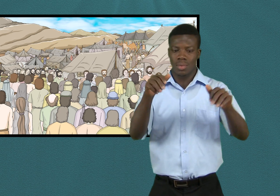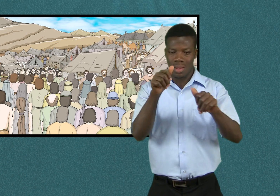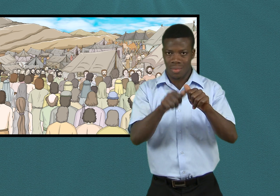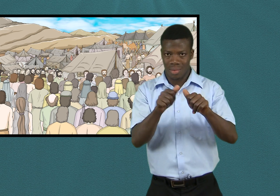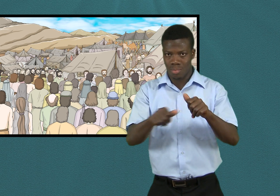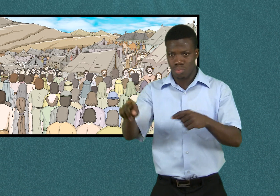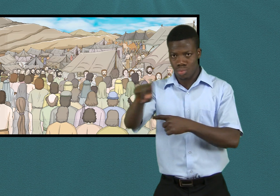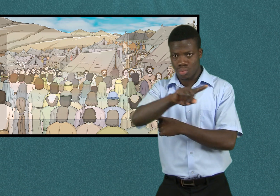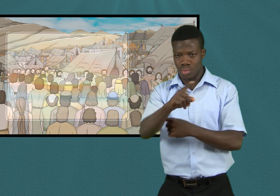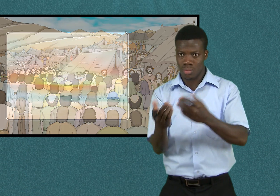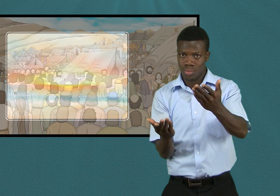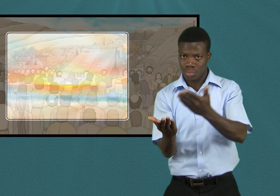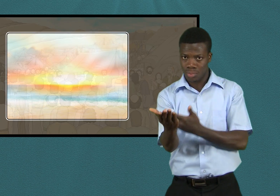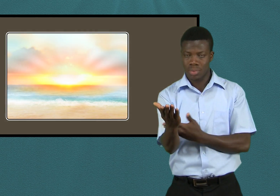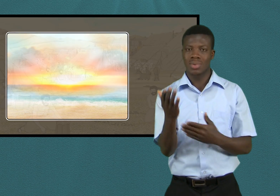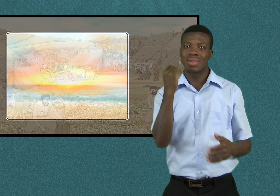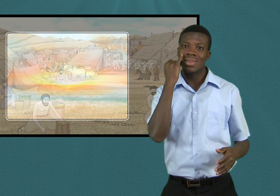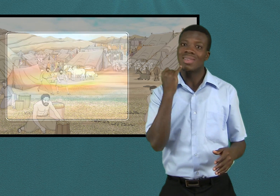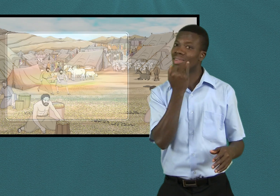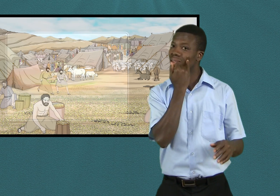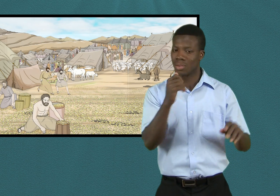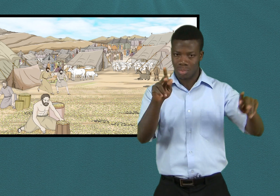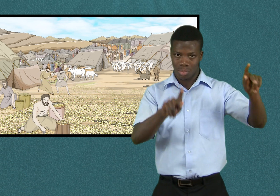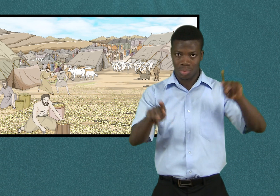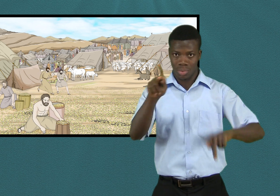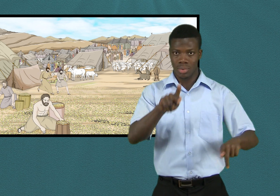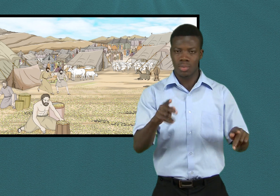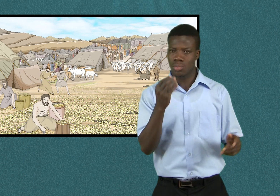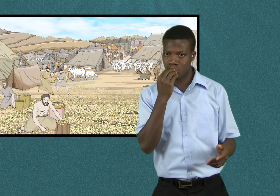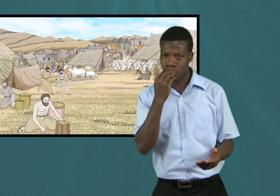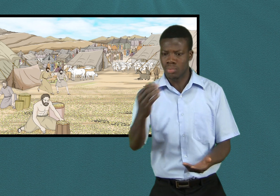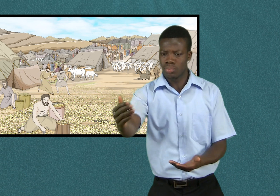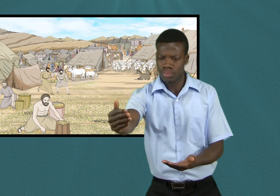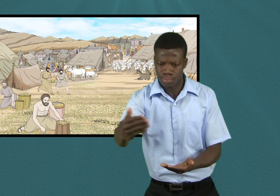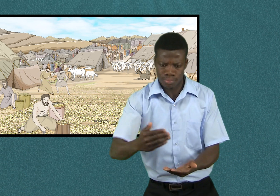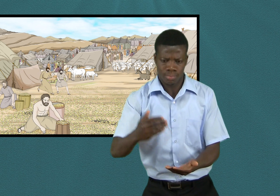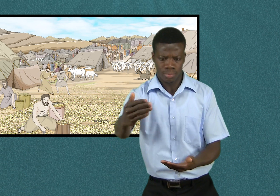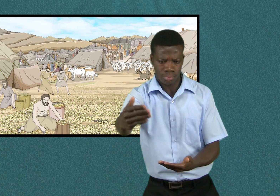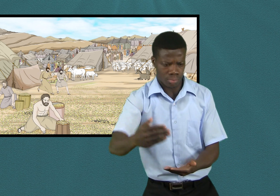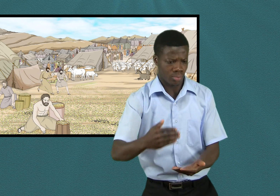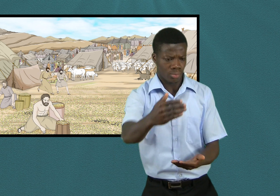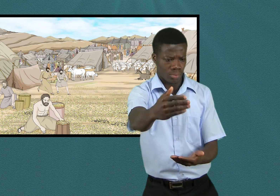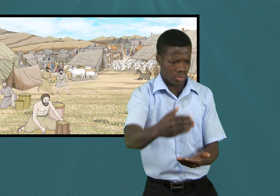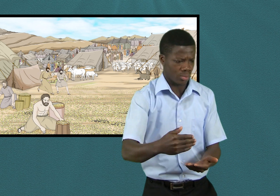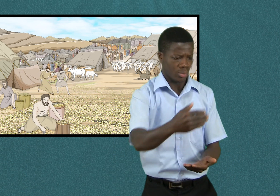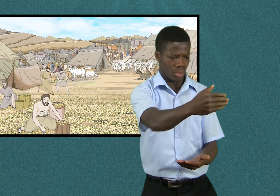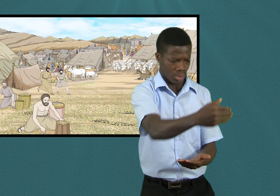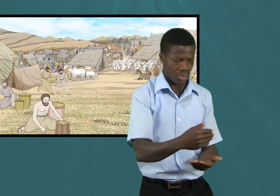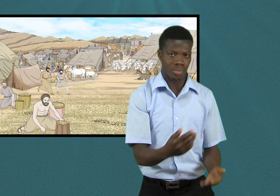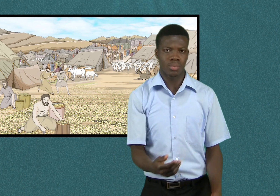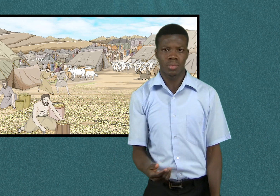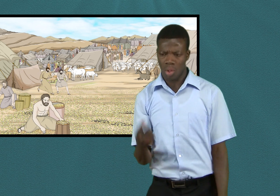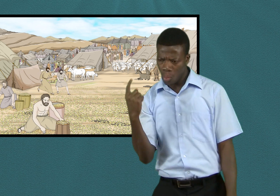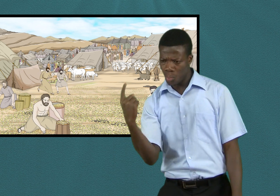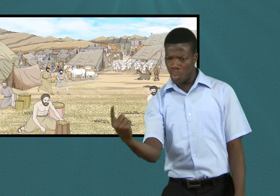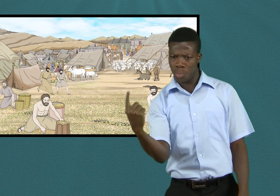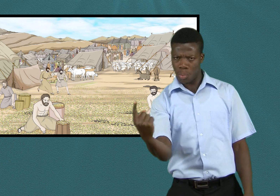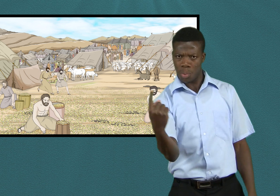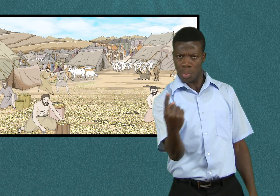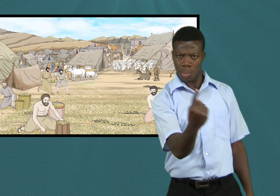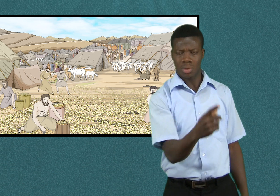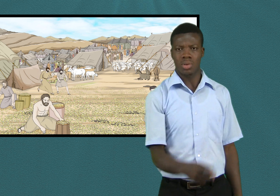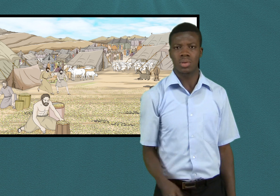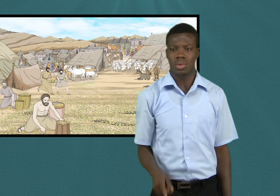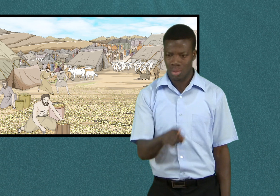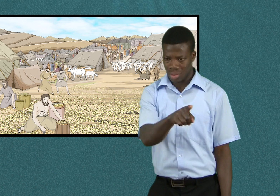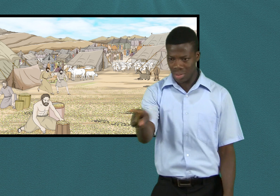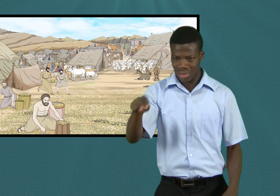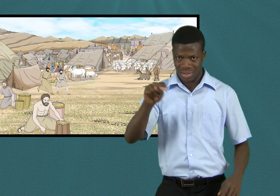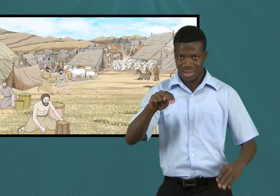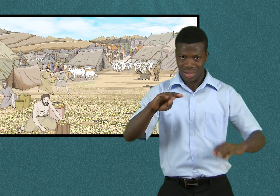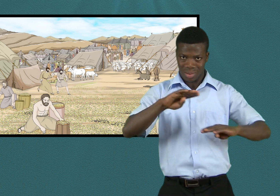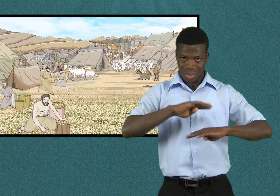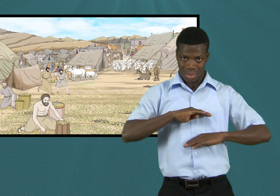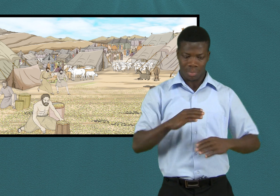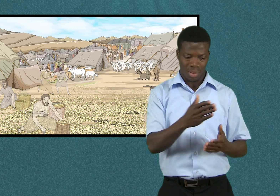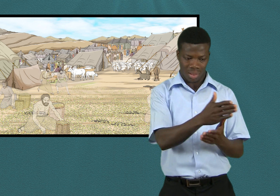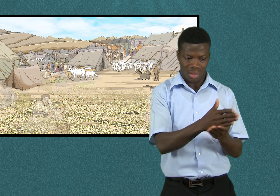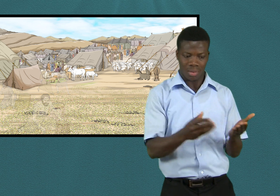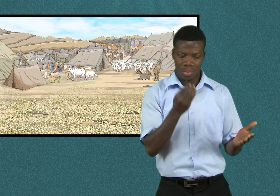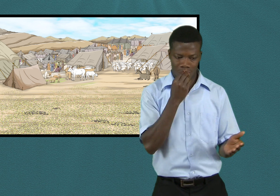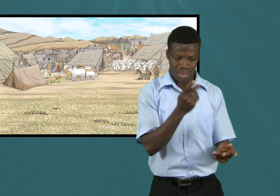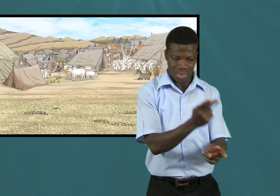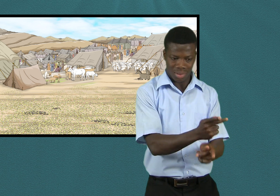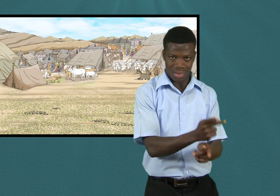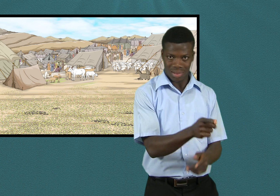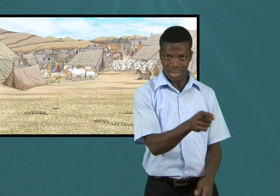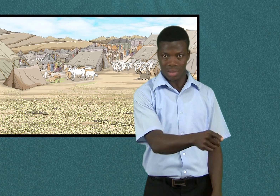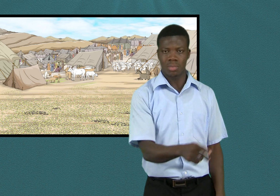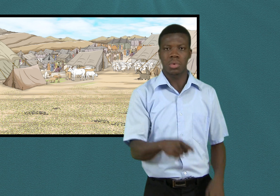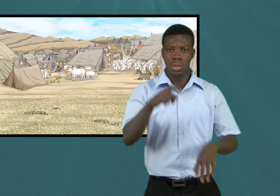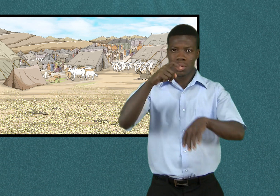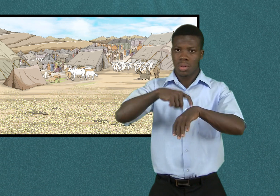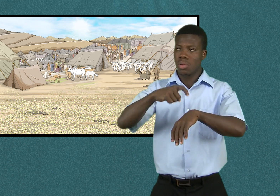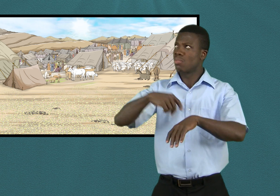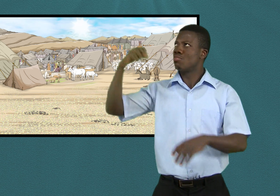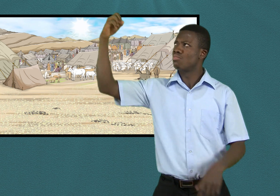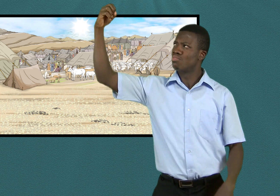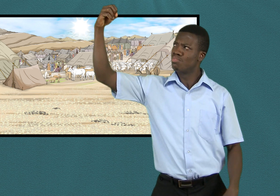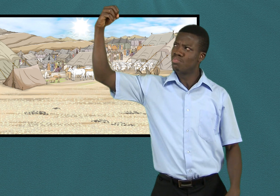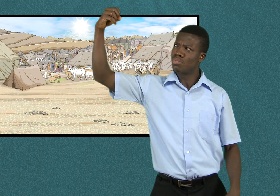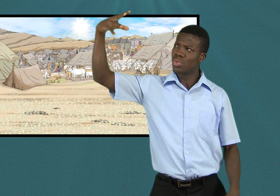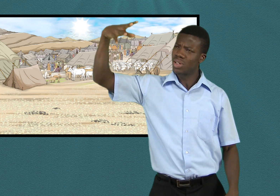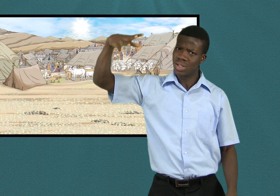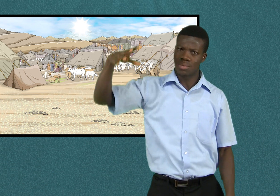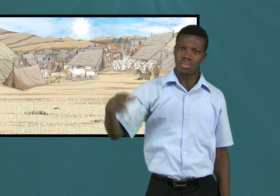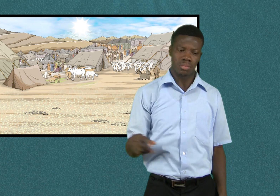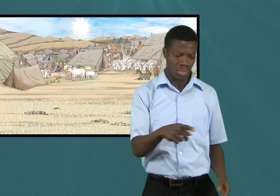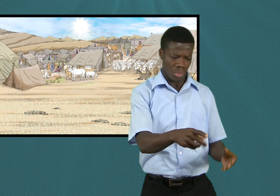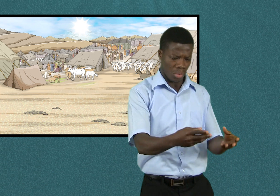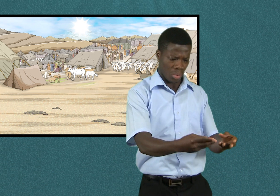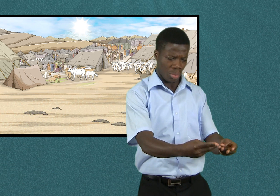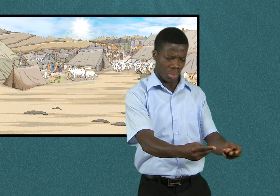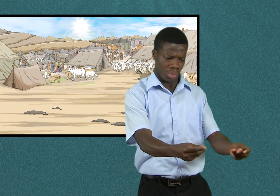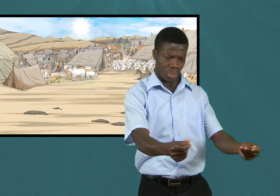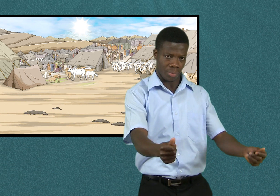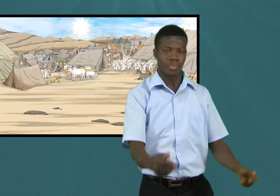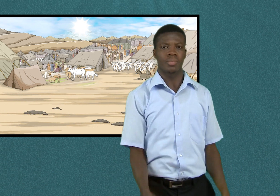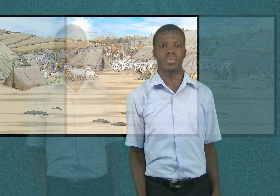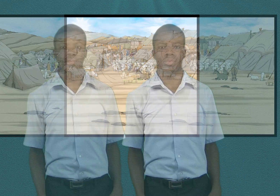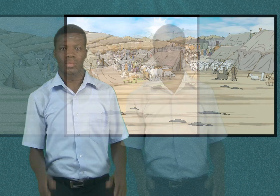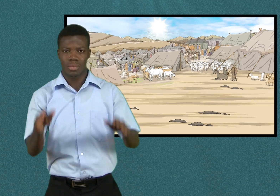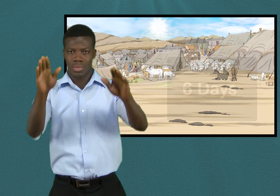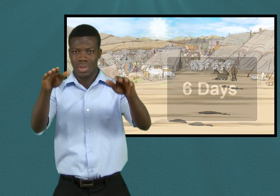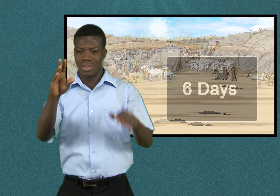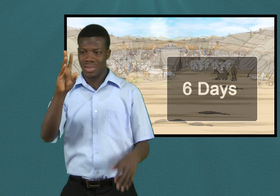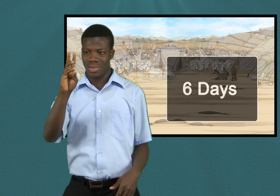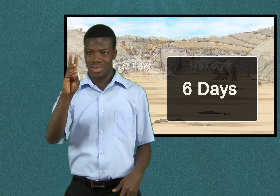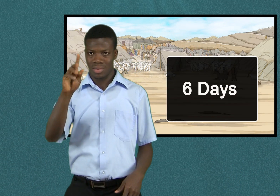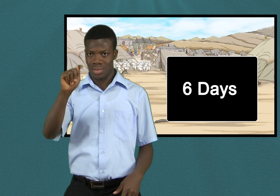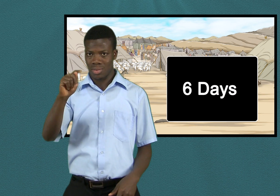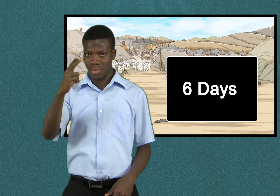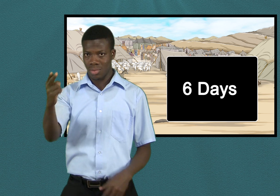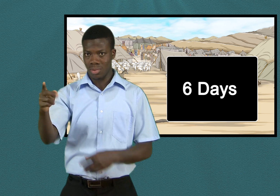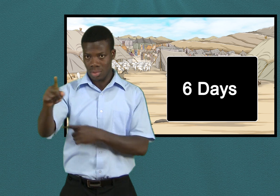Every morning each one gathered as much as was needed, and when the sun grew hot, it melted away.